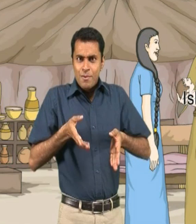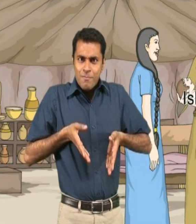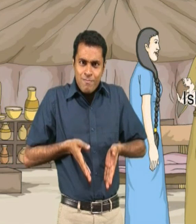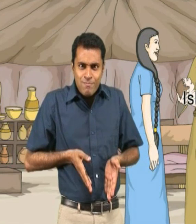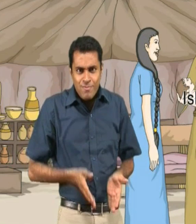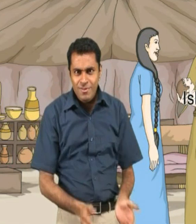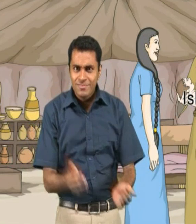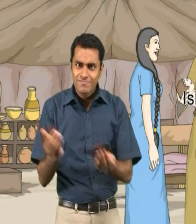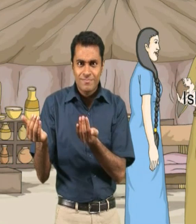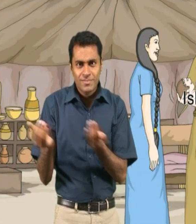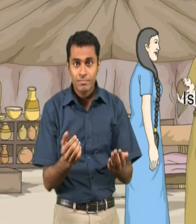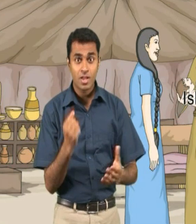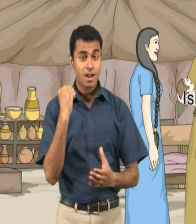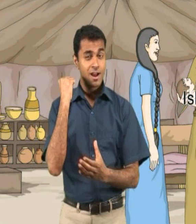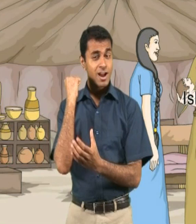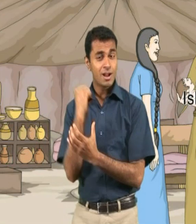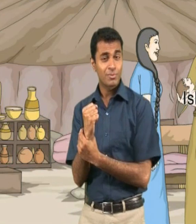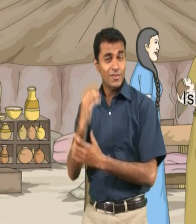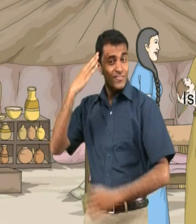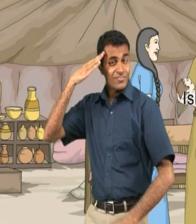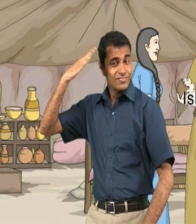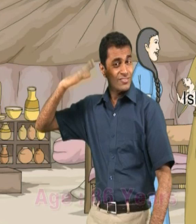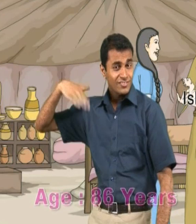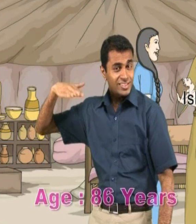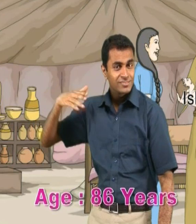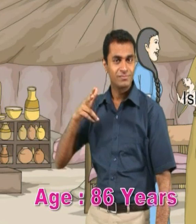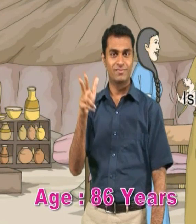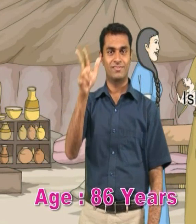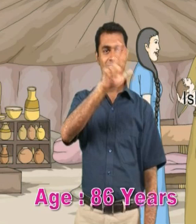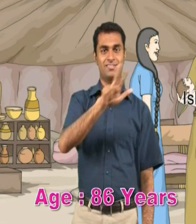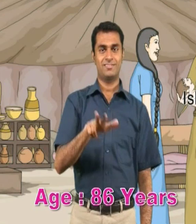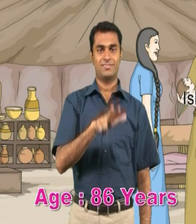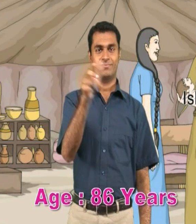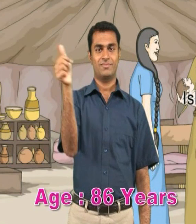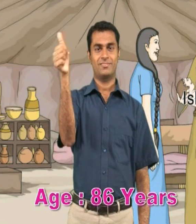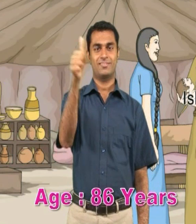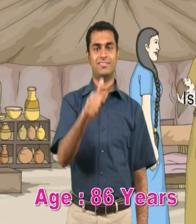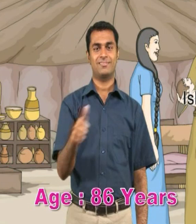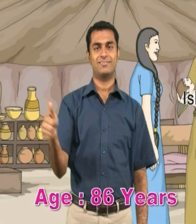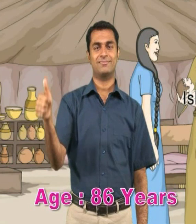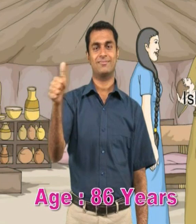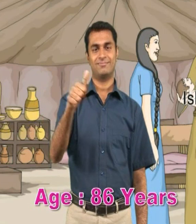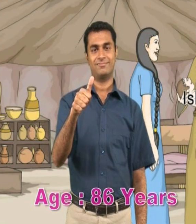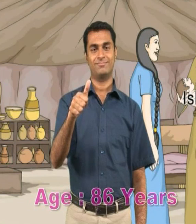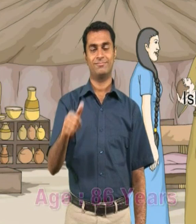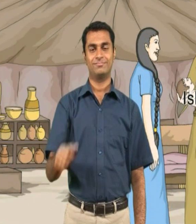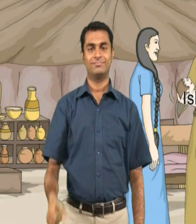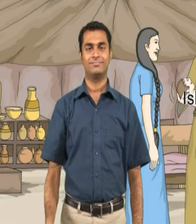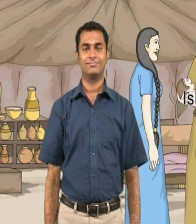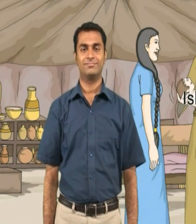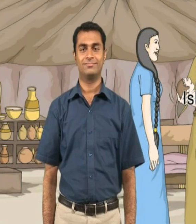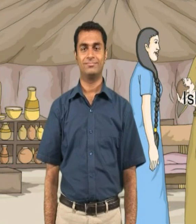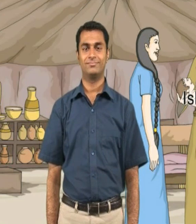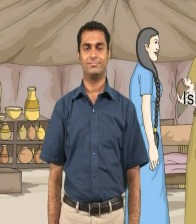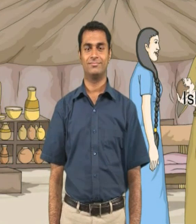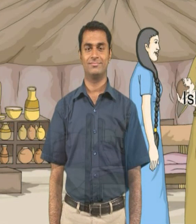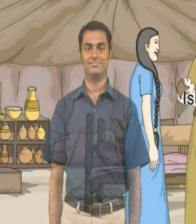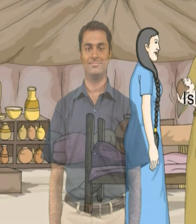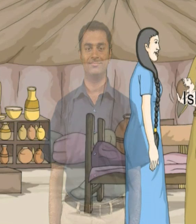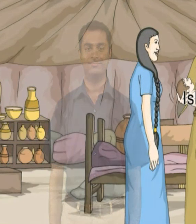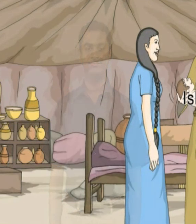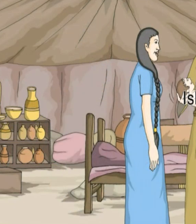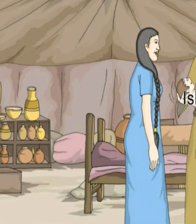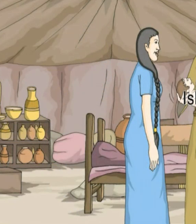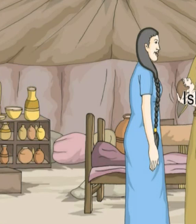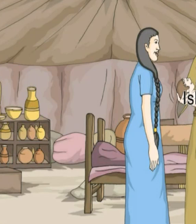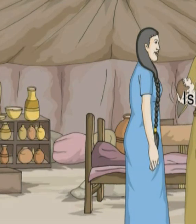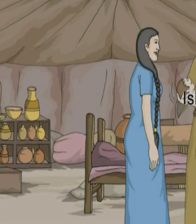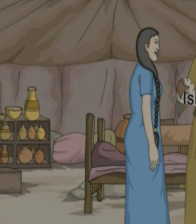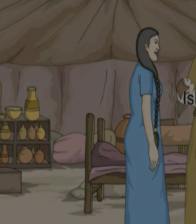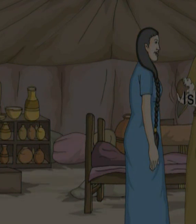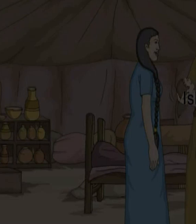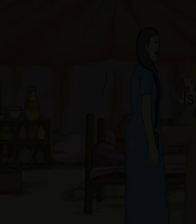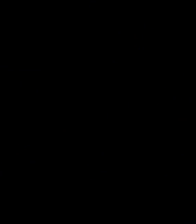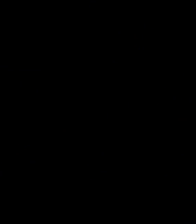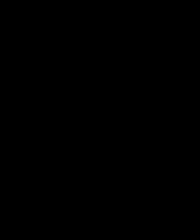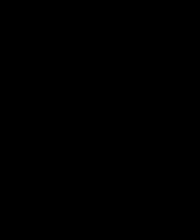Abram was eighty-six years old when Hagar bore Ishmael to him.